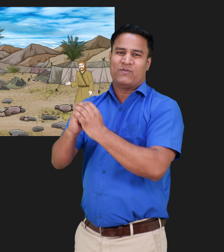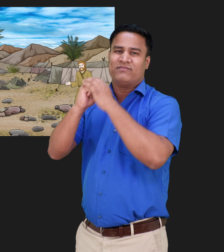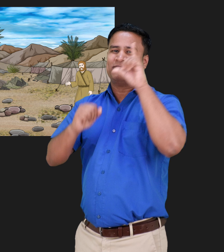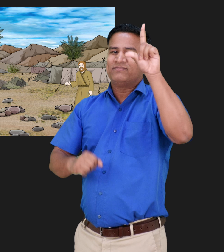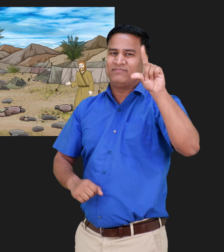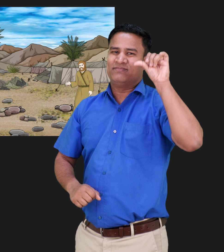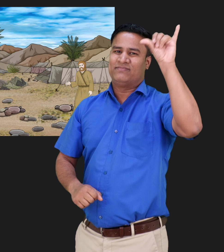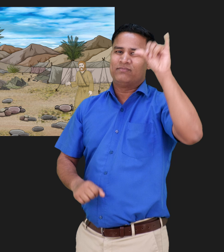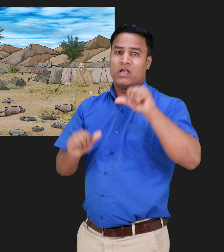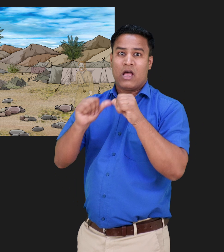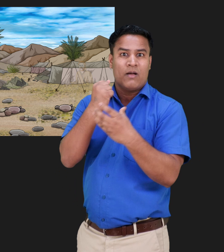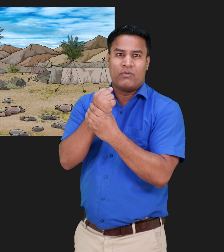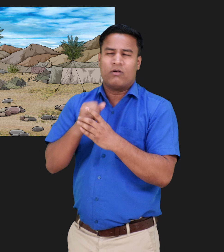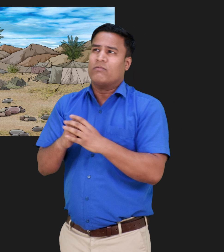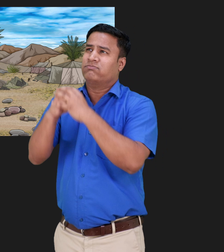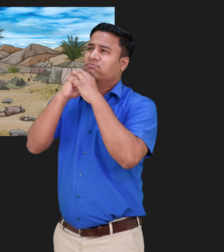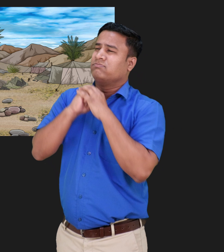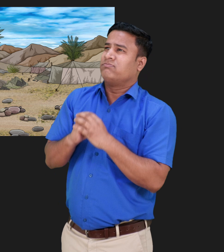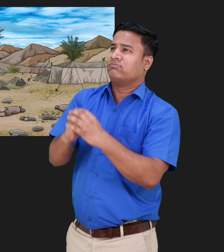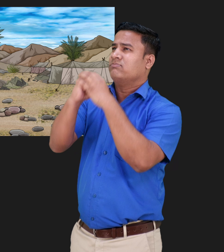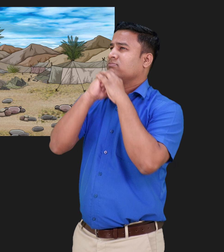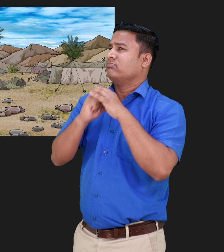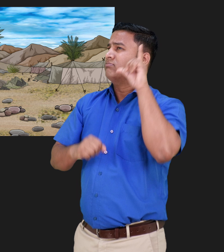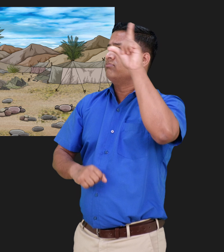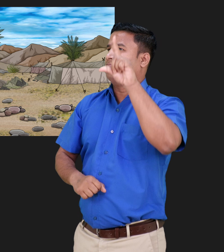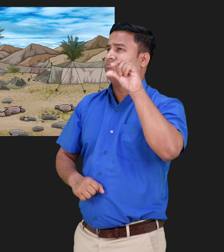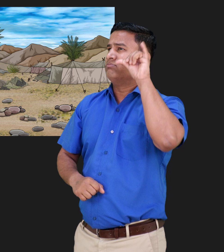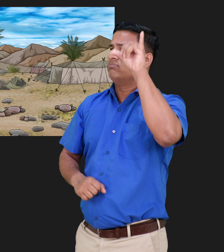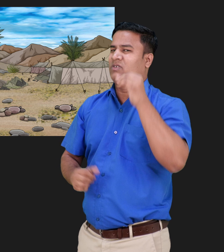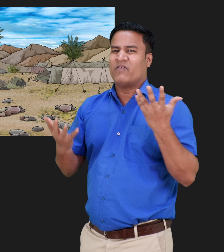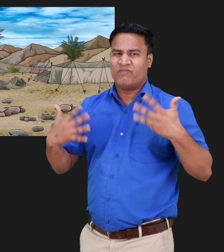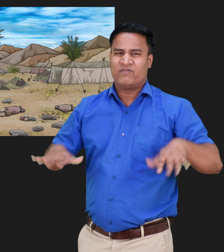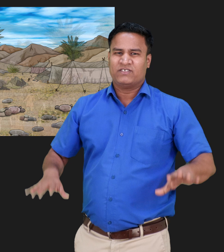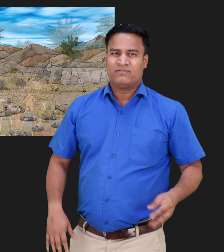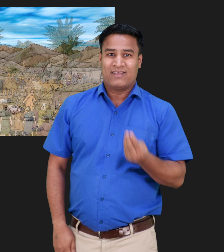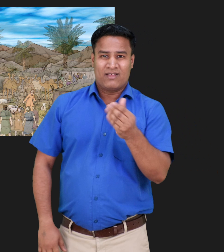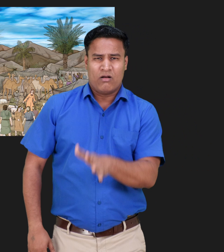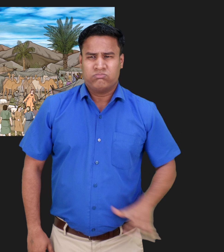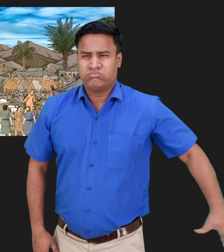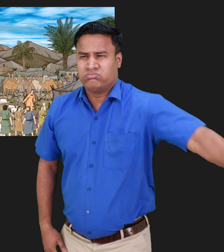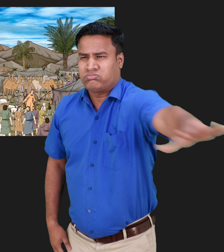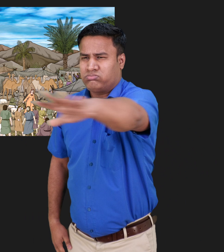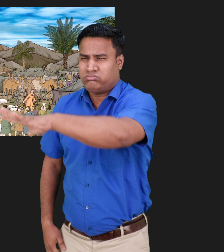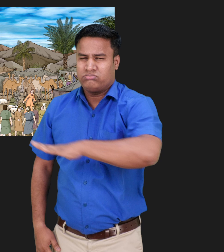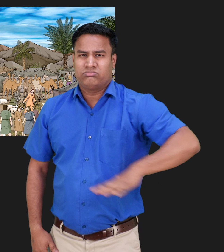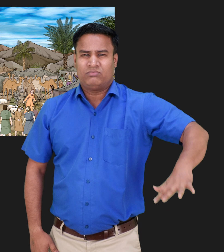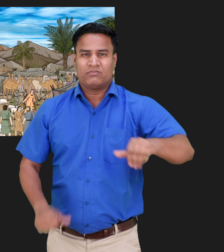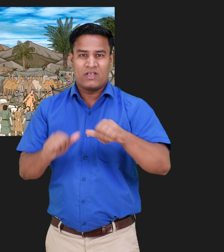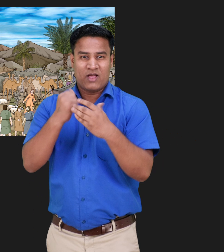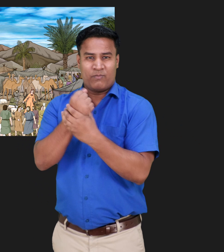And there Abram called on the name of the LORD.